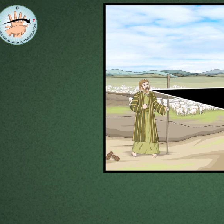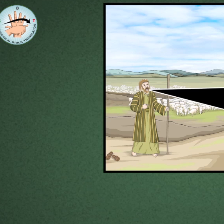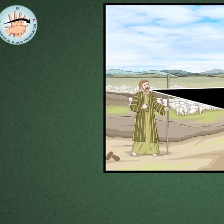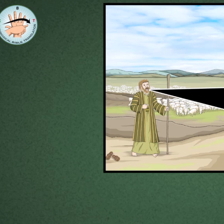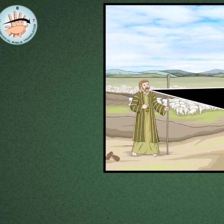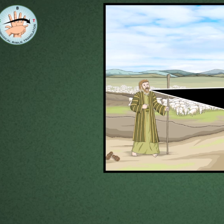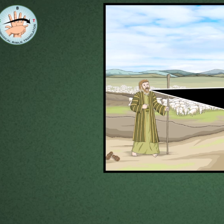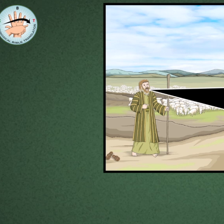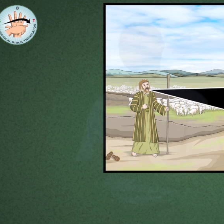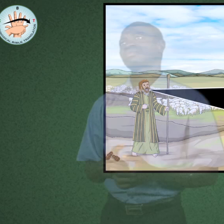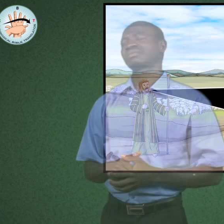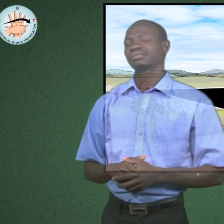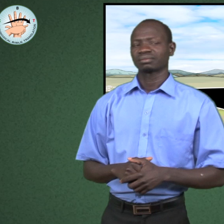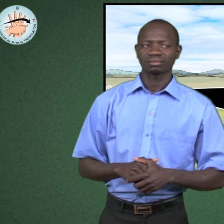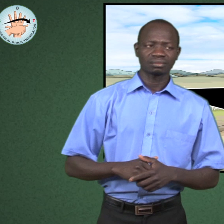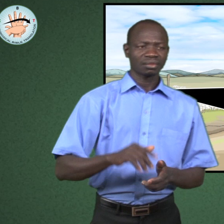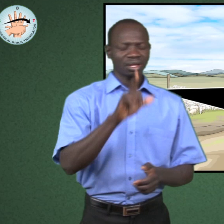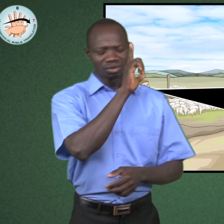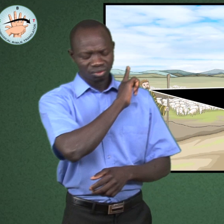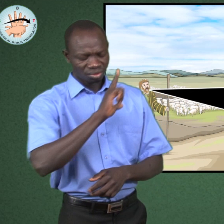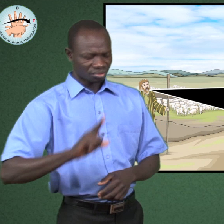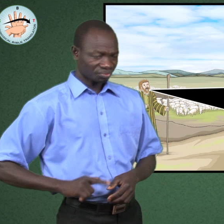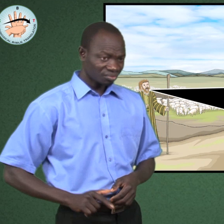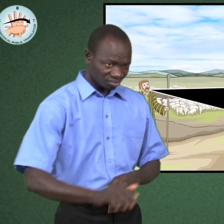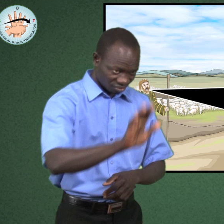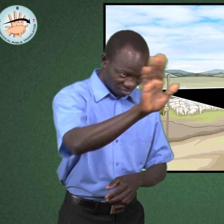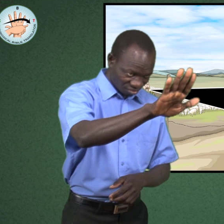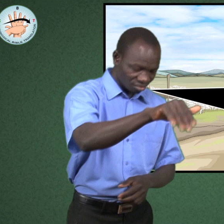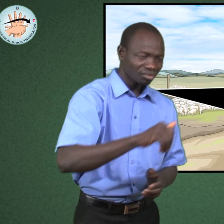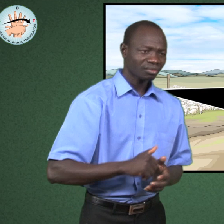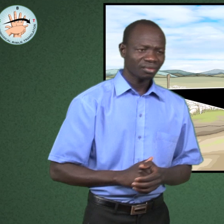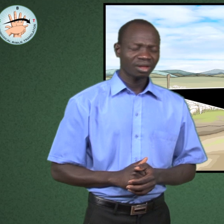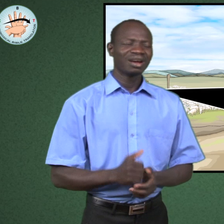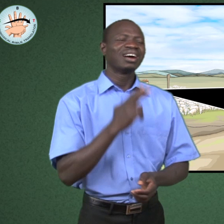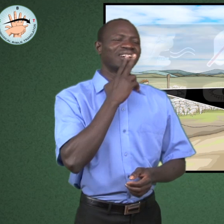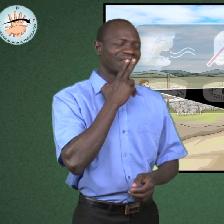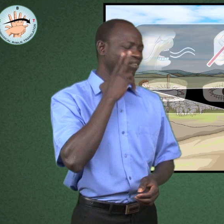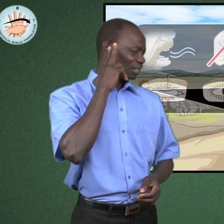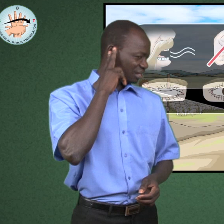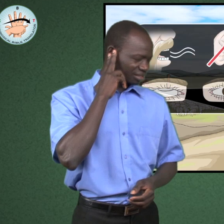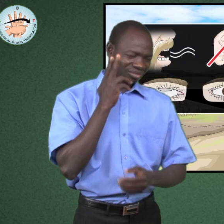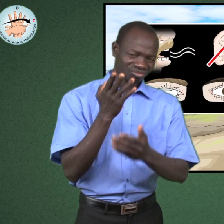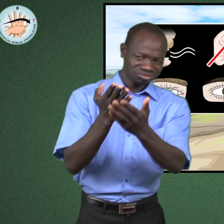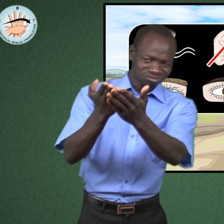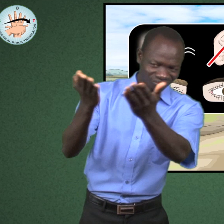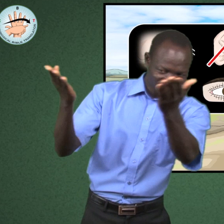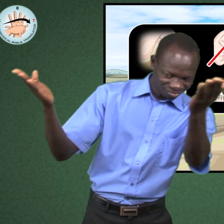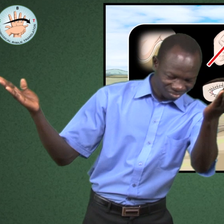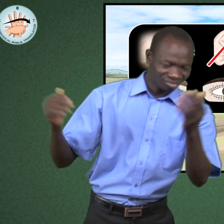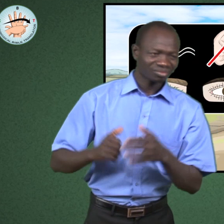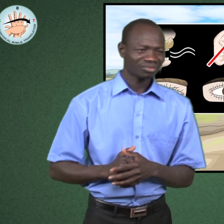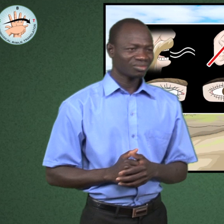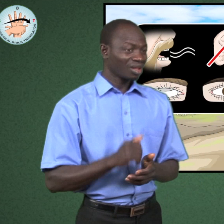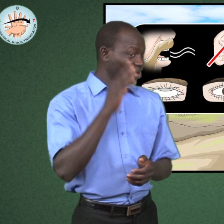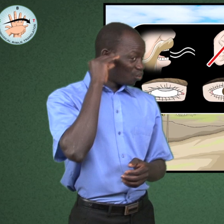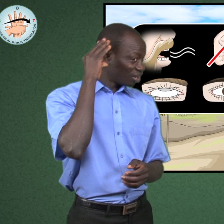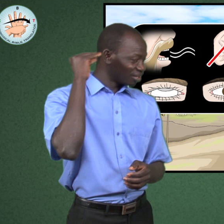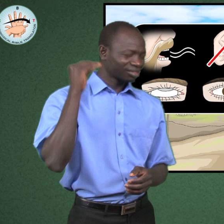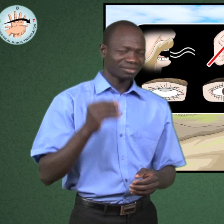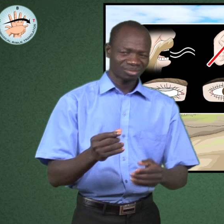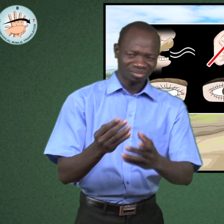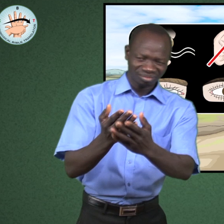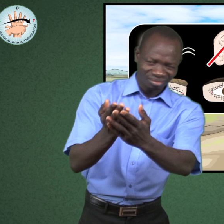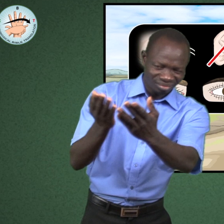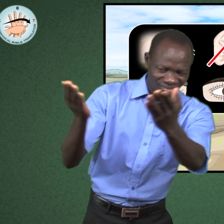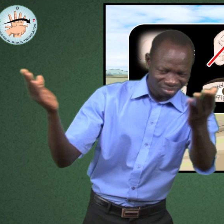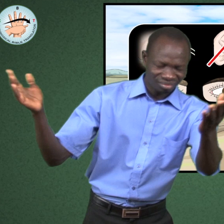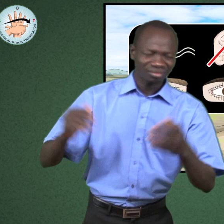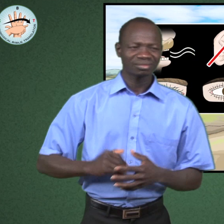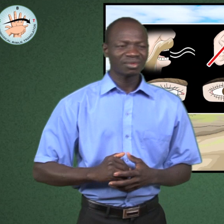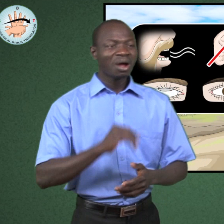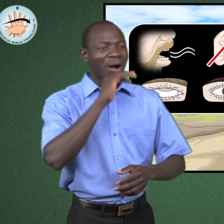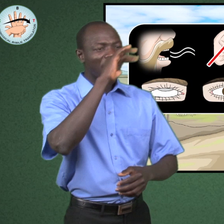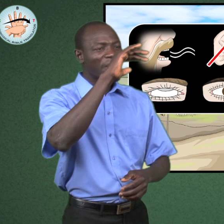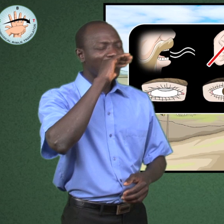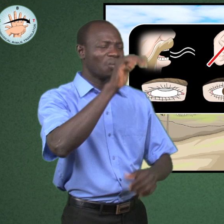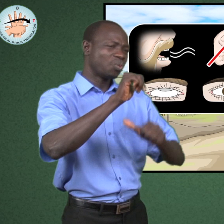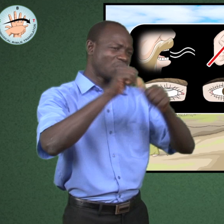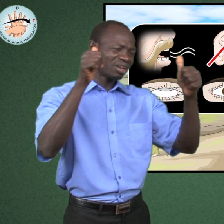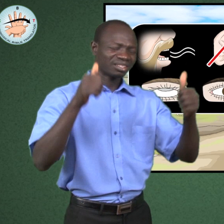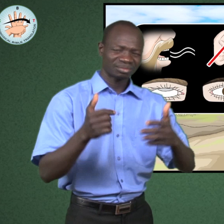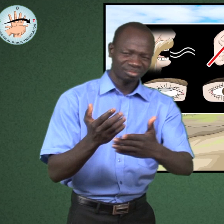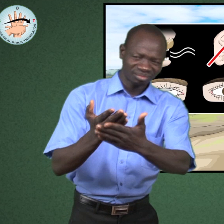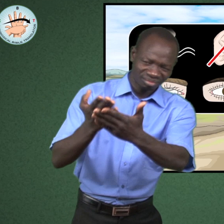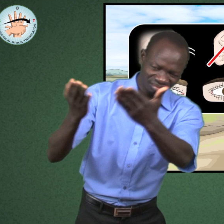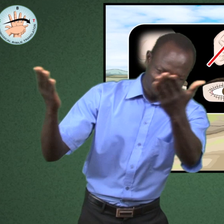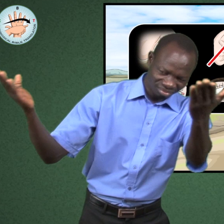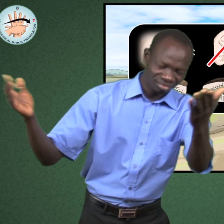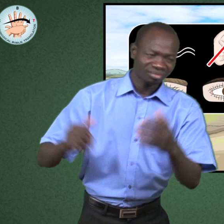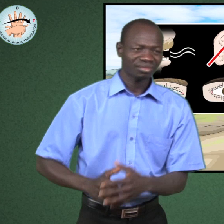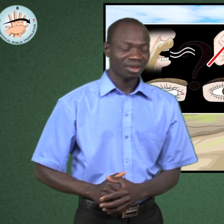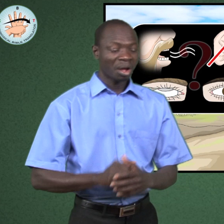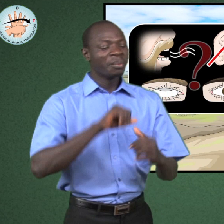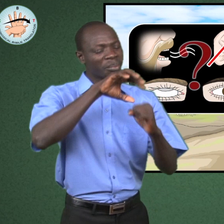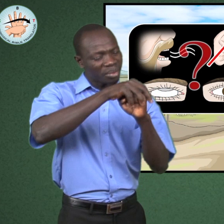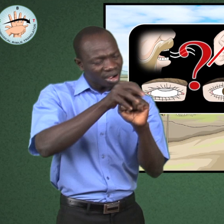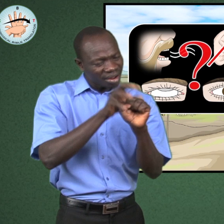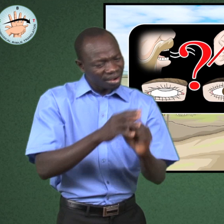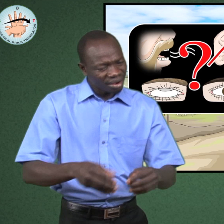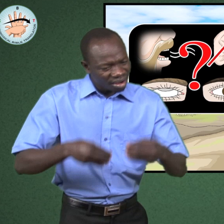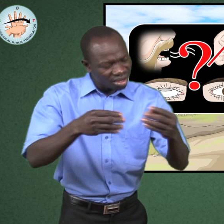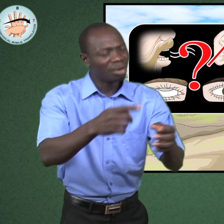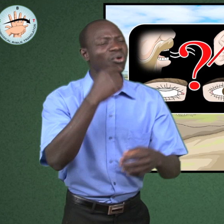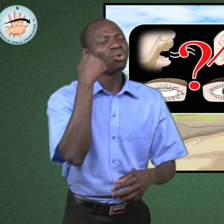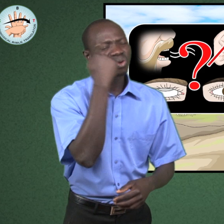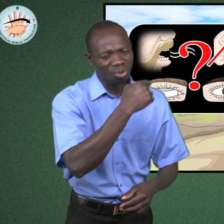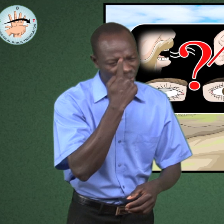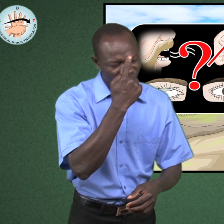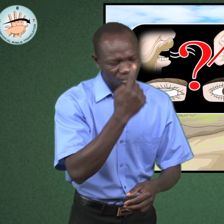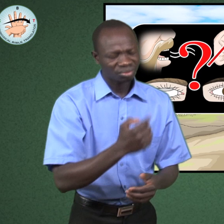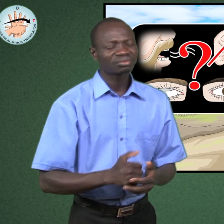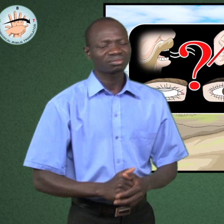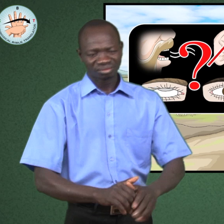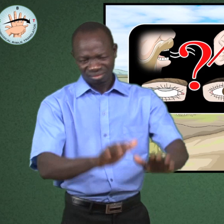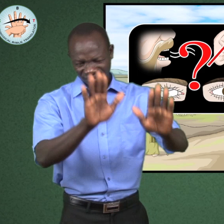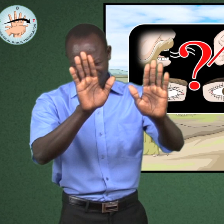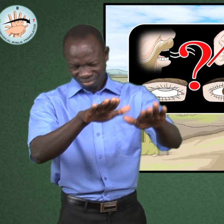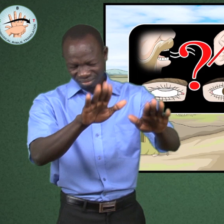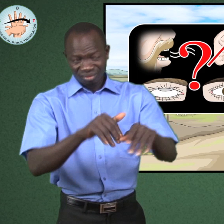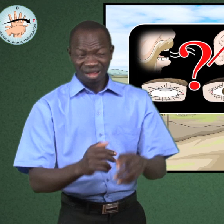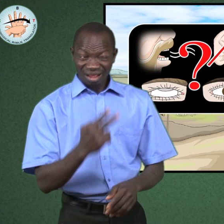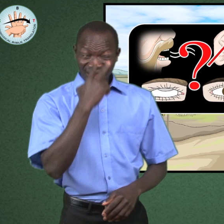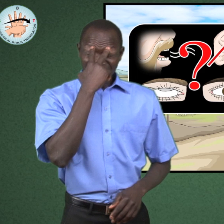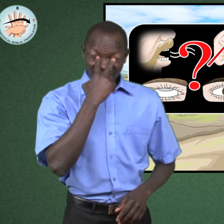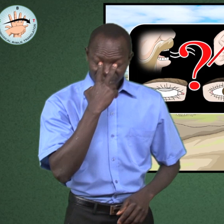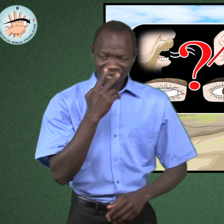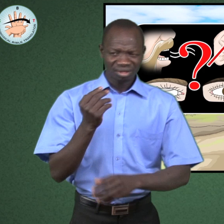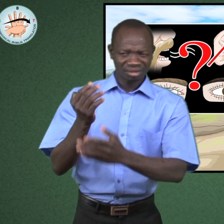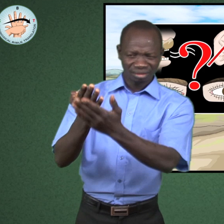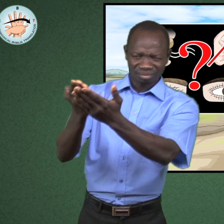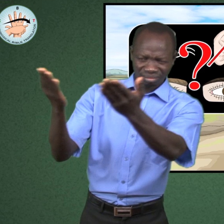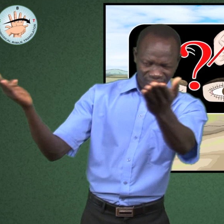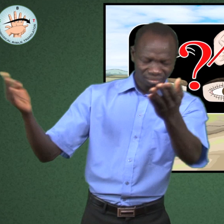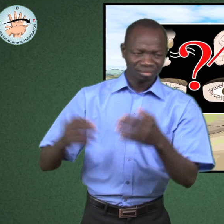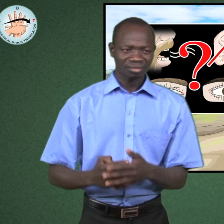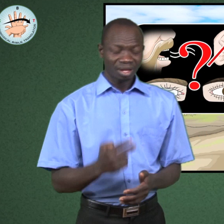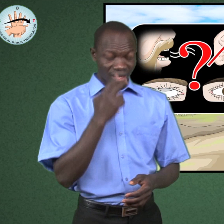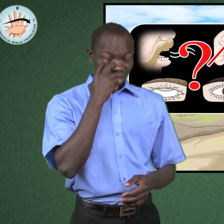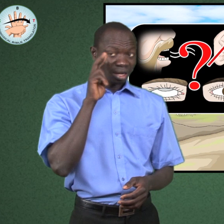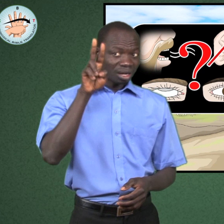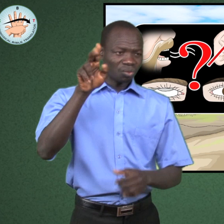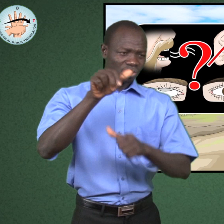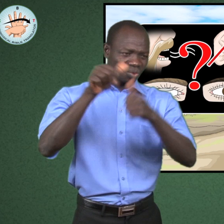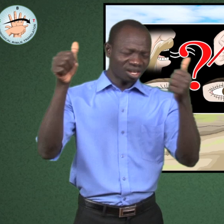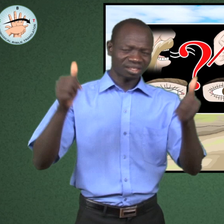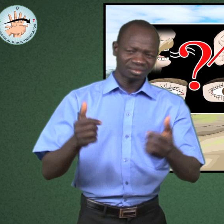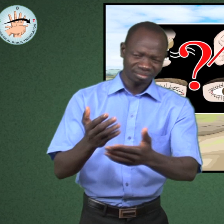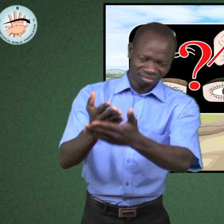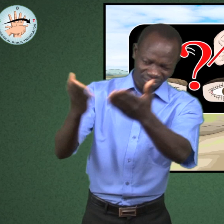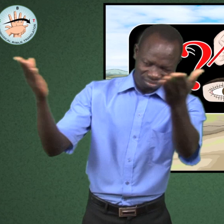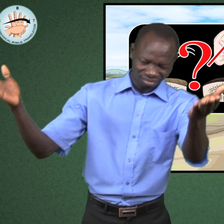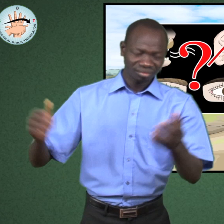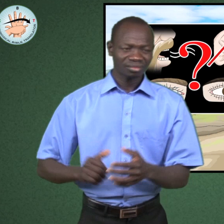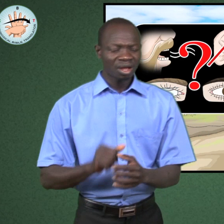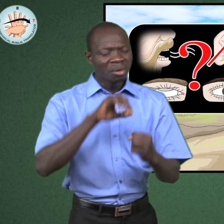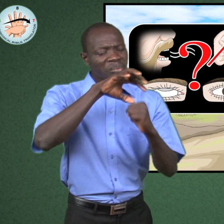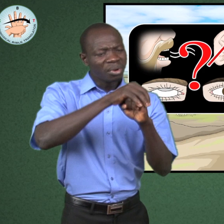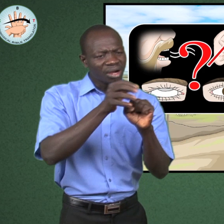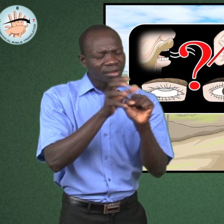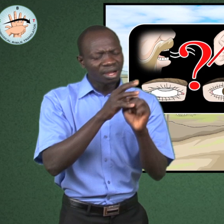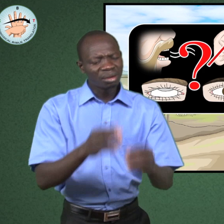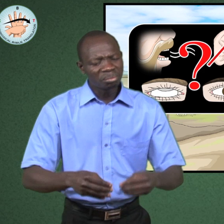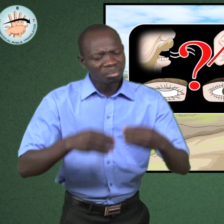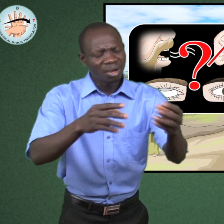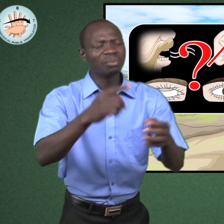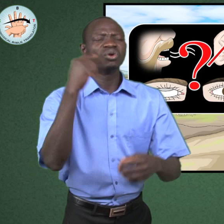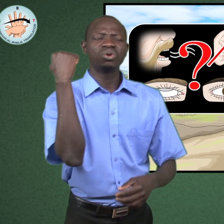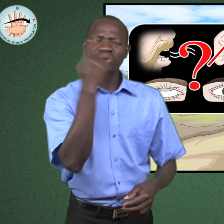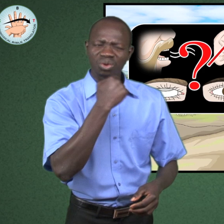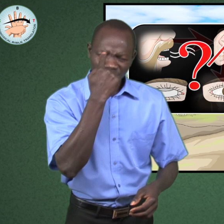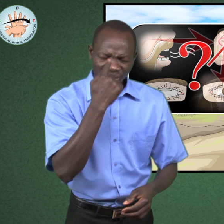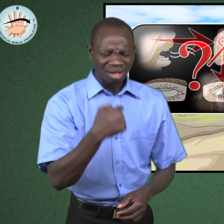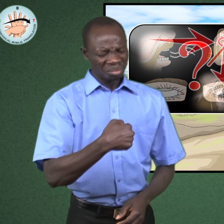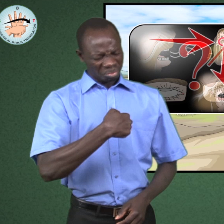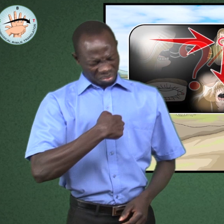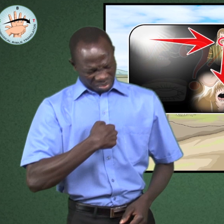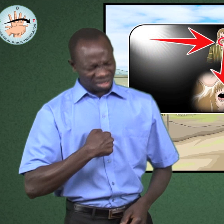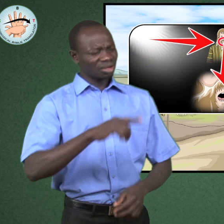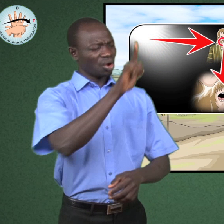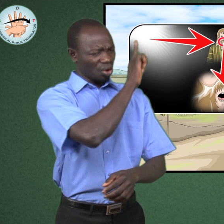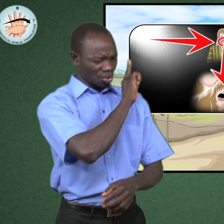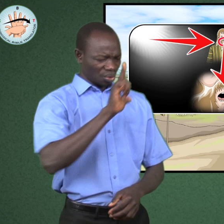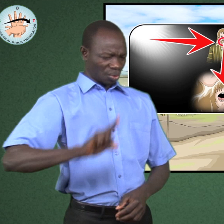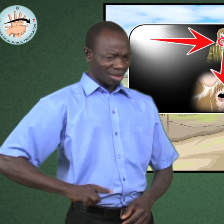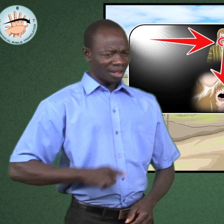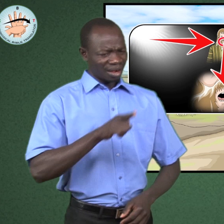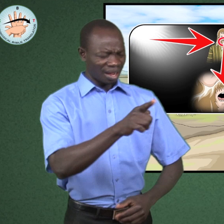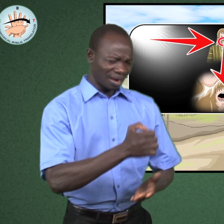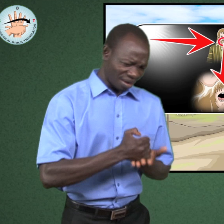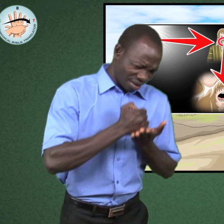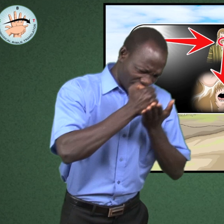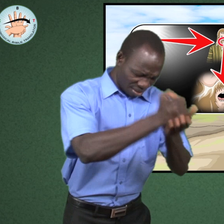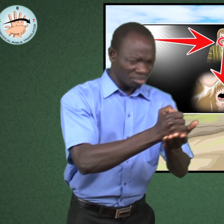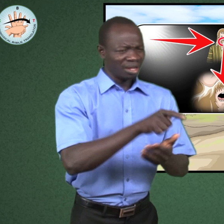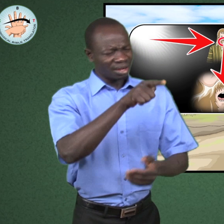And the LORD said to him, “Who gave man his mouth? Or who makes the mute or the deaf, the sighted or the blind? Is it not I, the LORD? Now go!